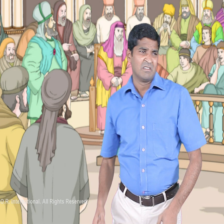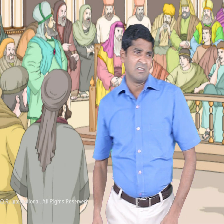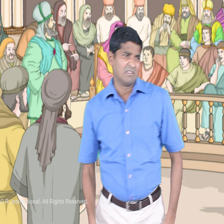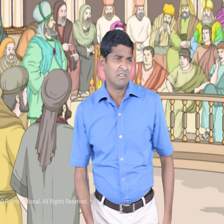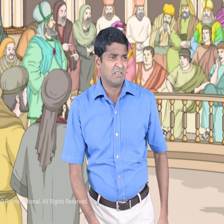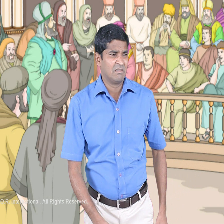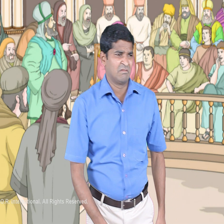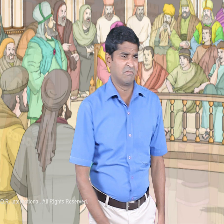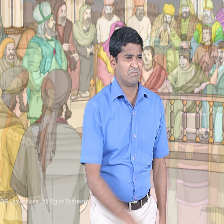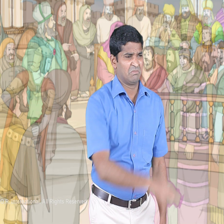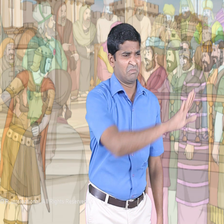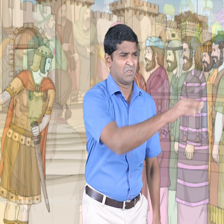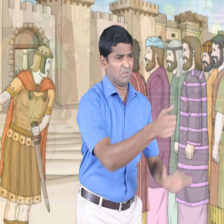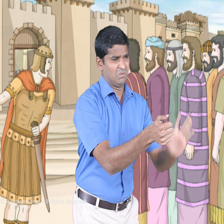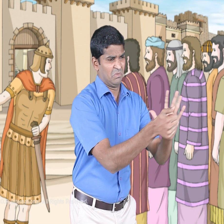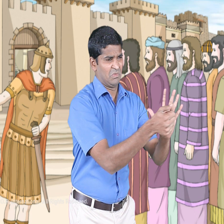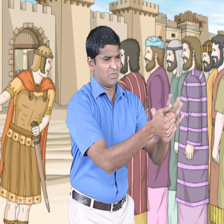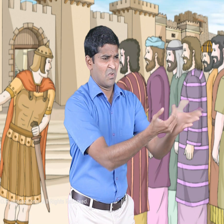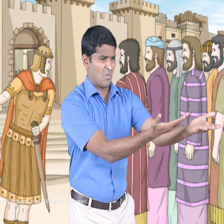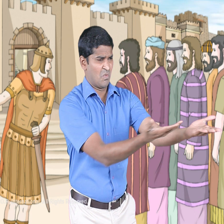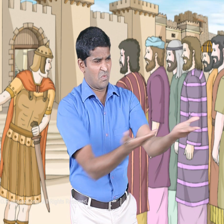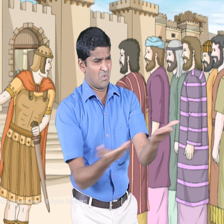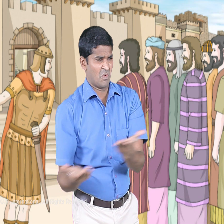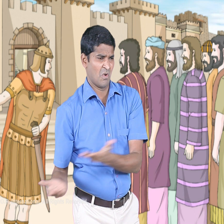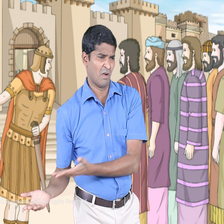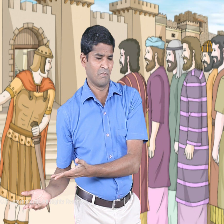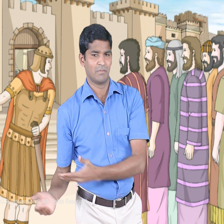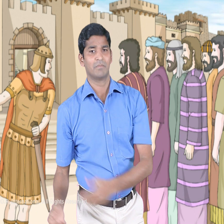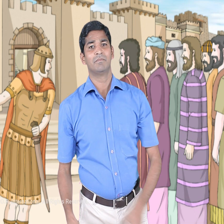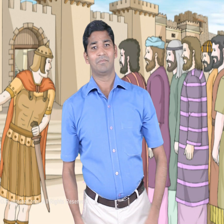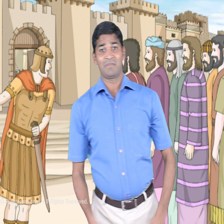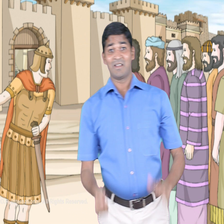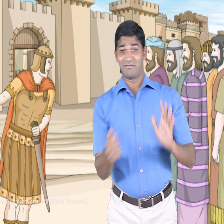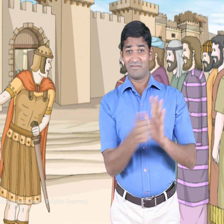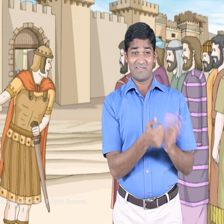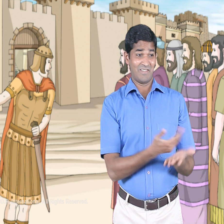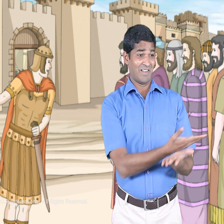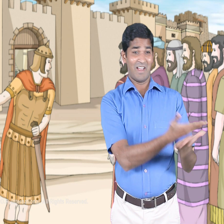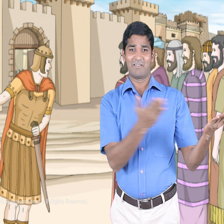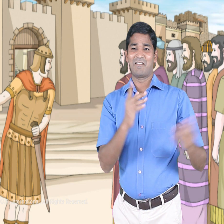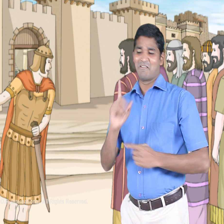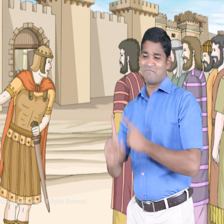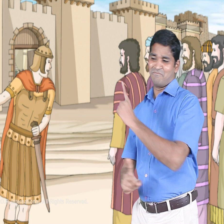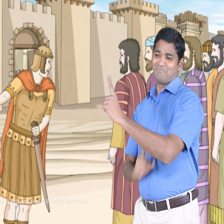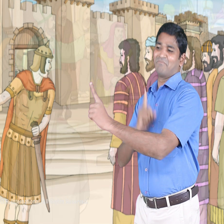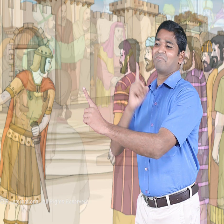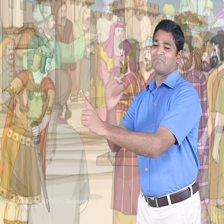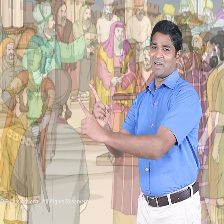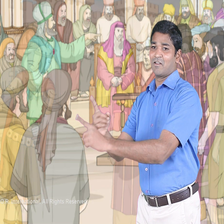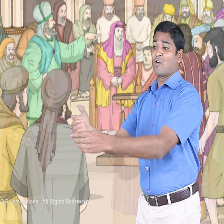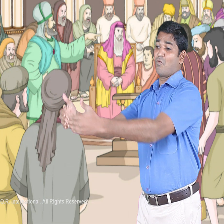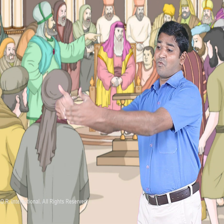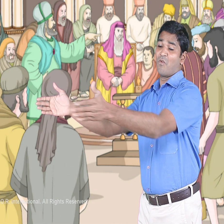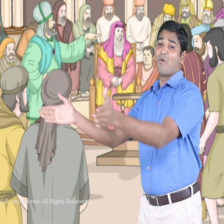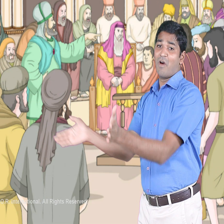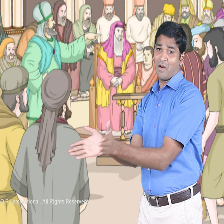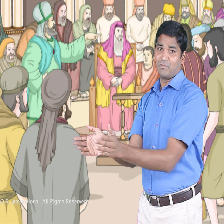At that point, the captain went with the officers and brought the apostles—but not by force, for fear the people would stone them.